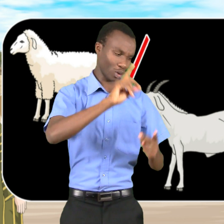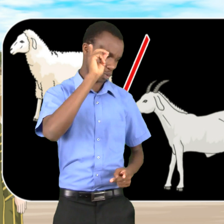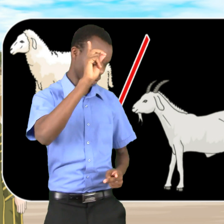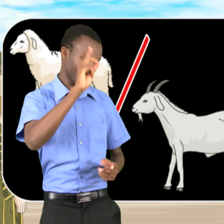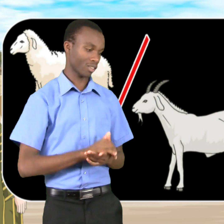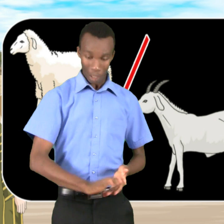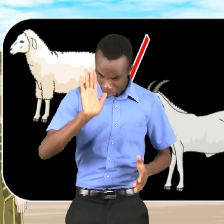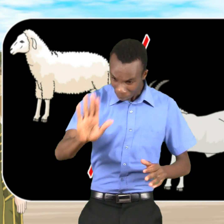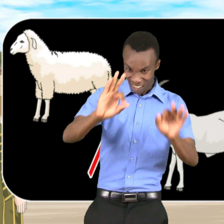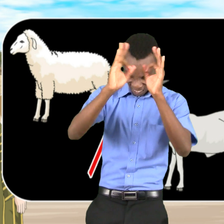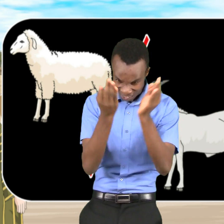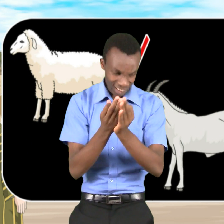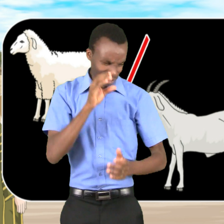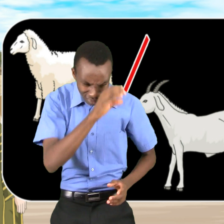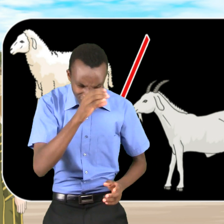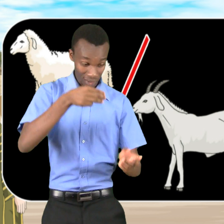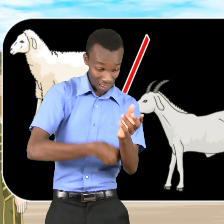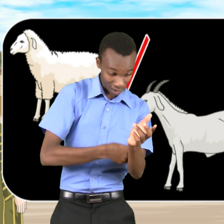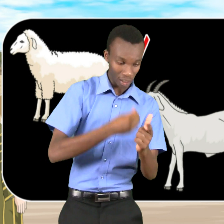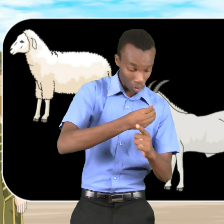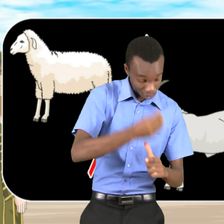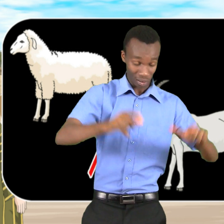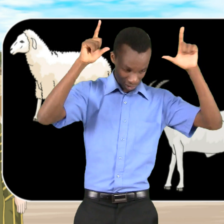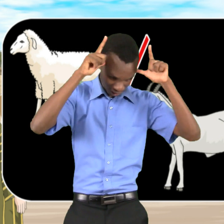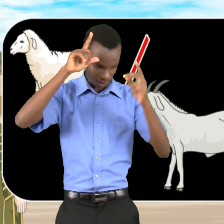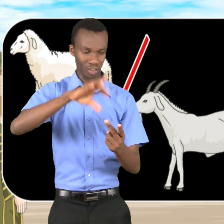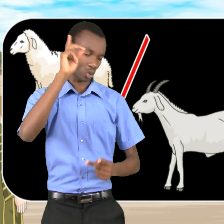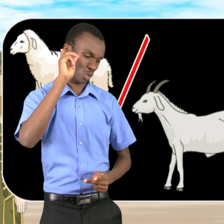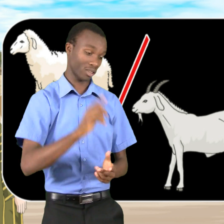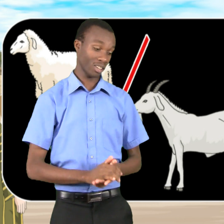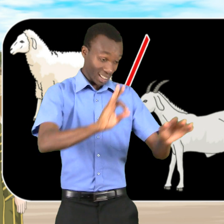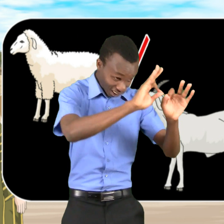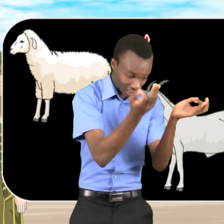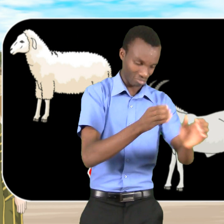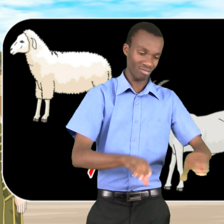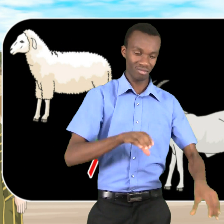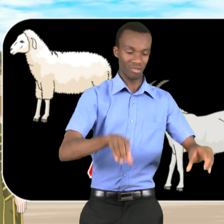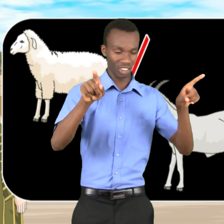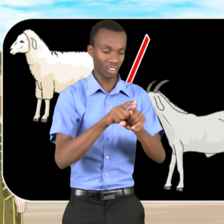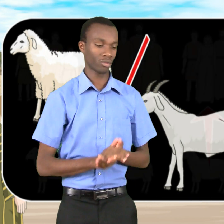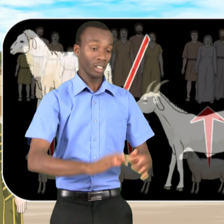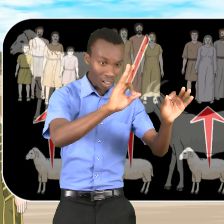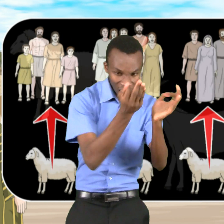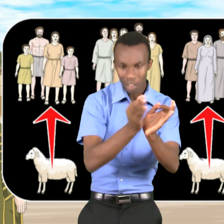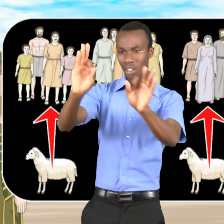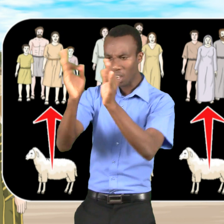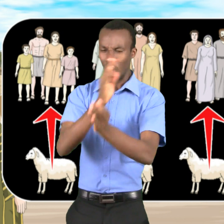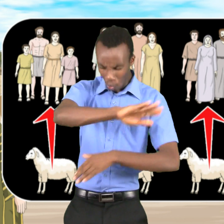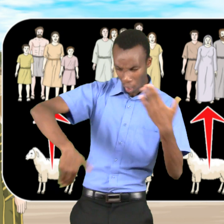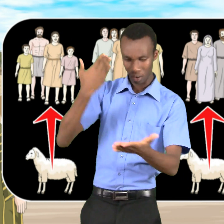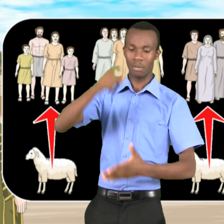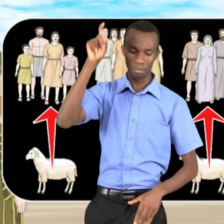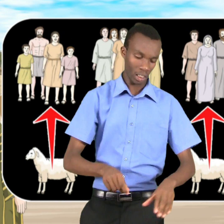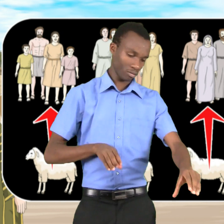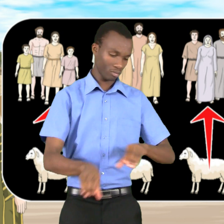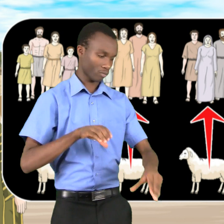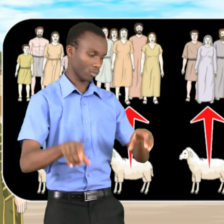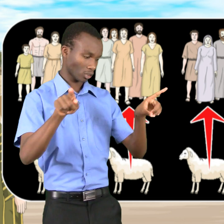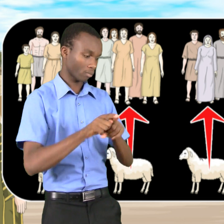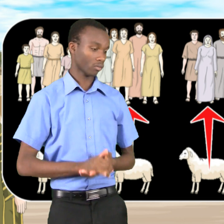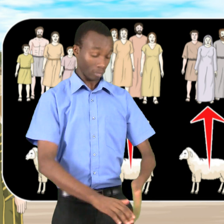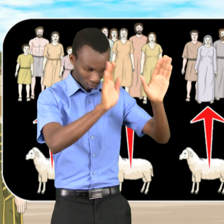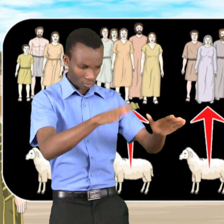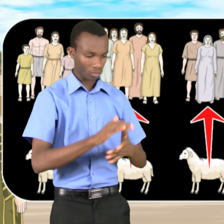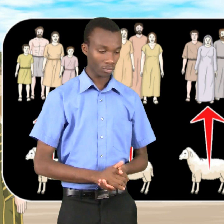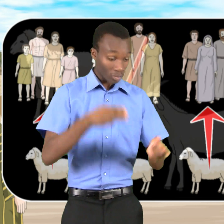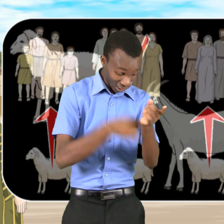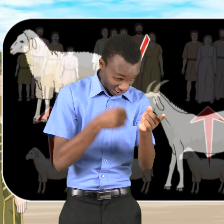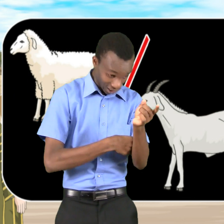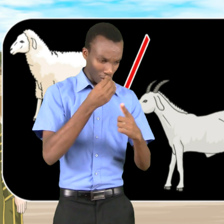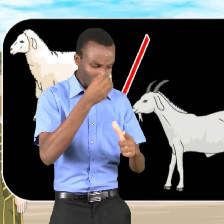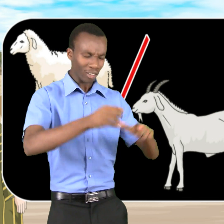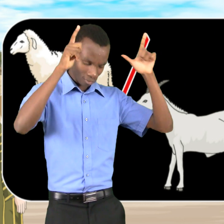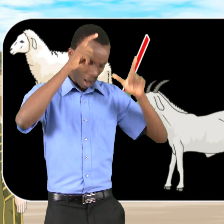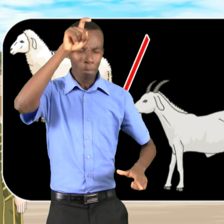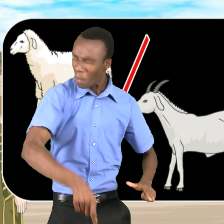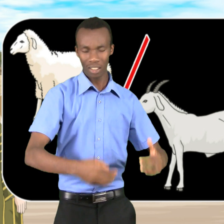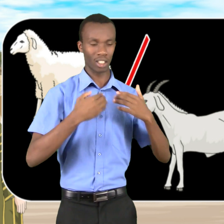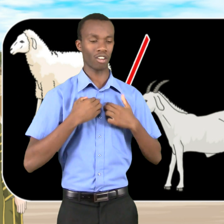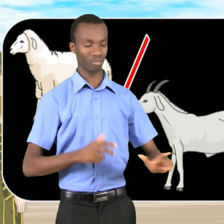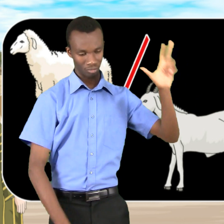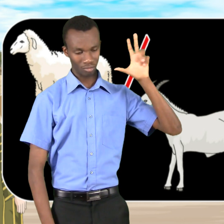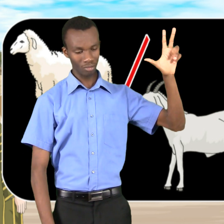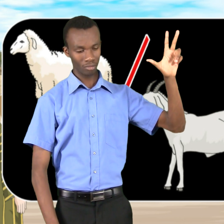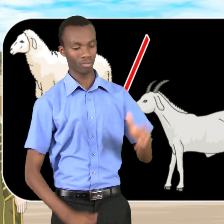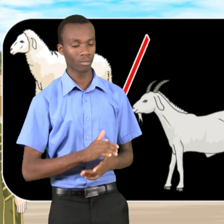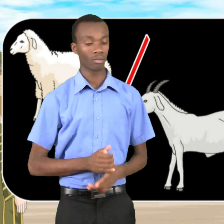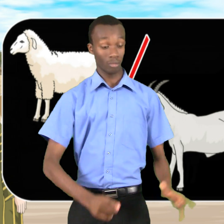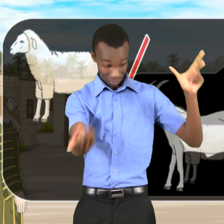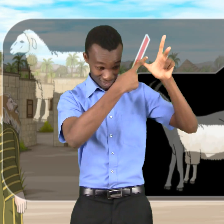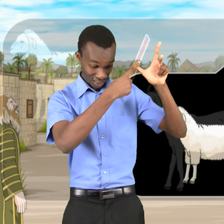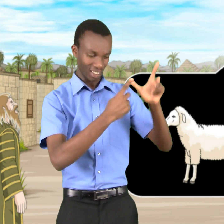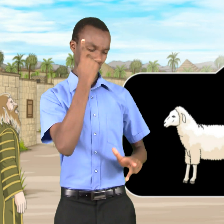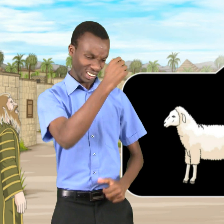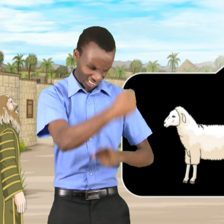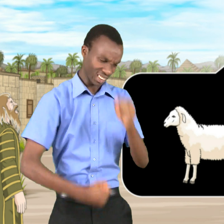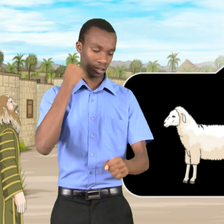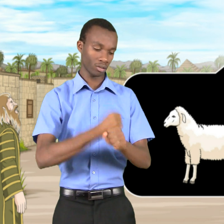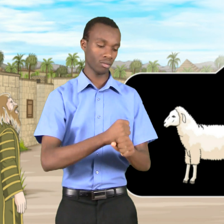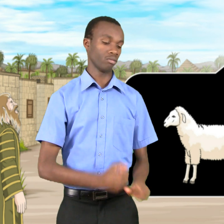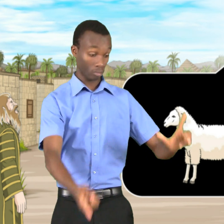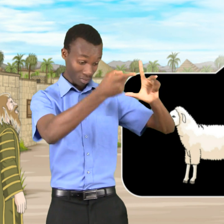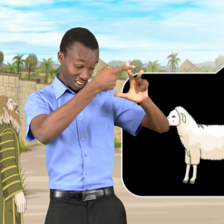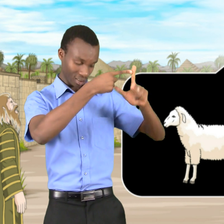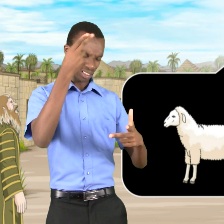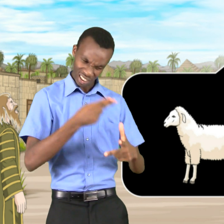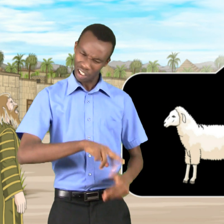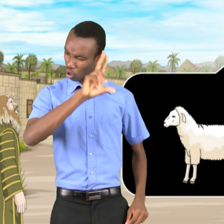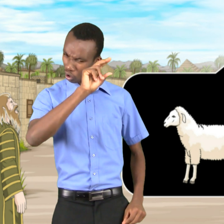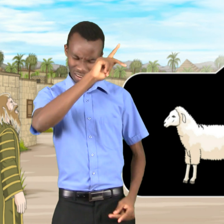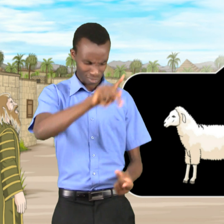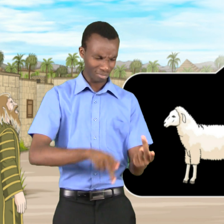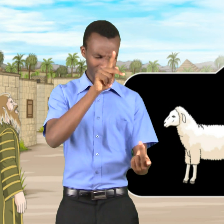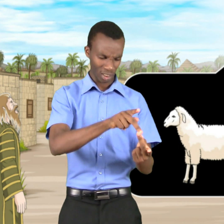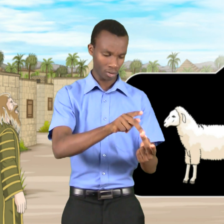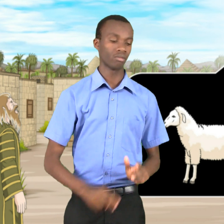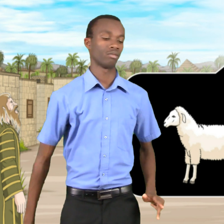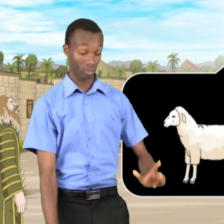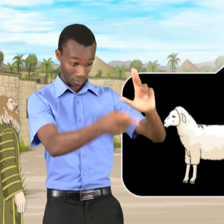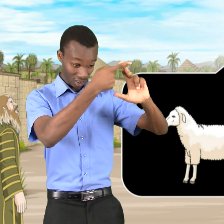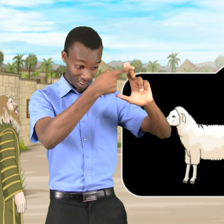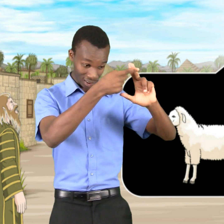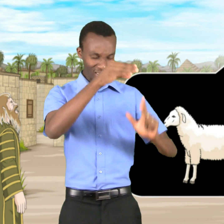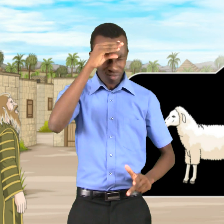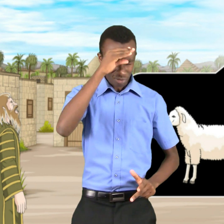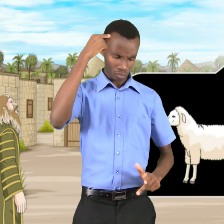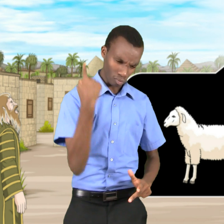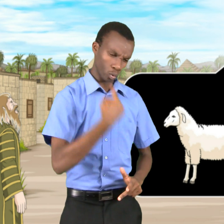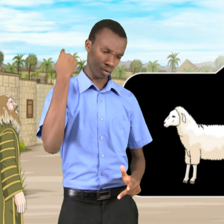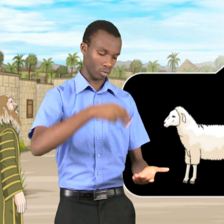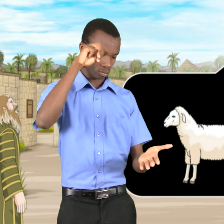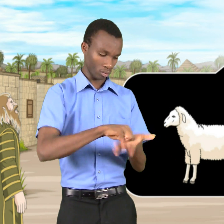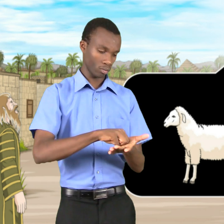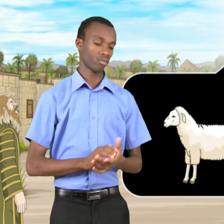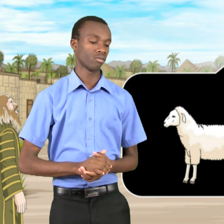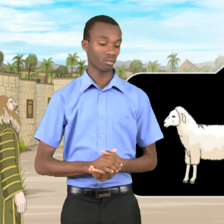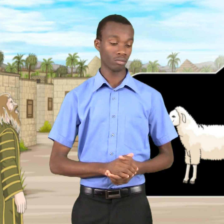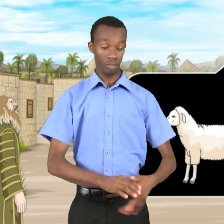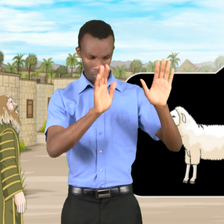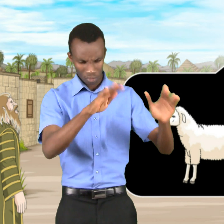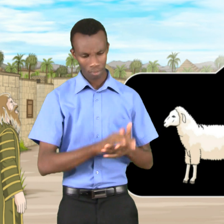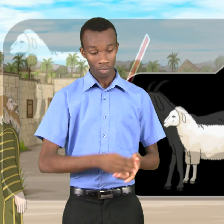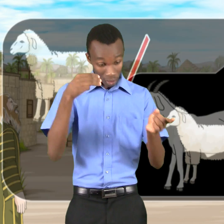If the household is too small for a whole lamb, they are to share with the nearest neighbor based on the number of people, and apportion the lamb accordingly.